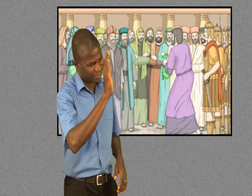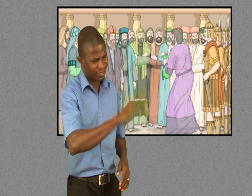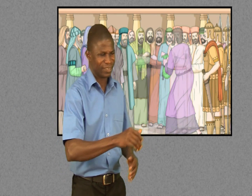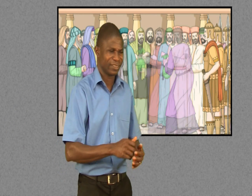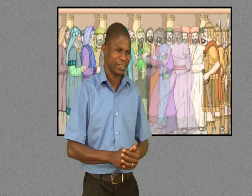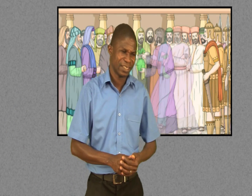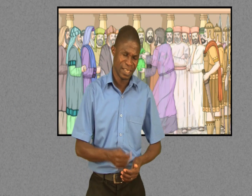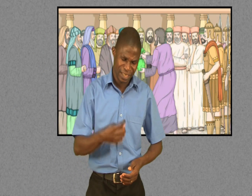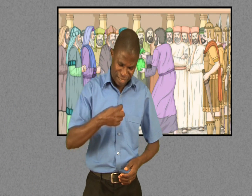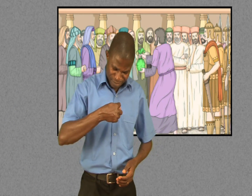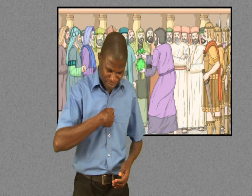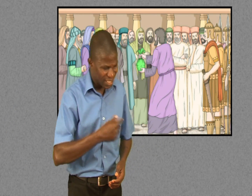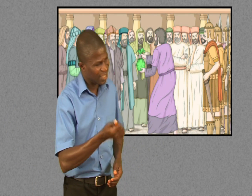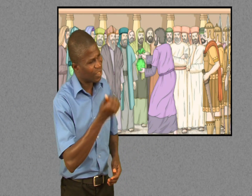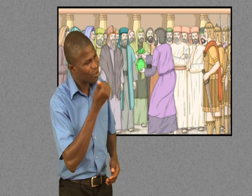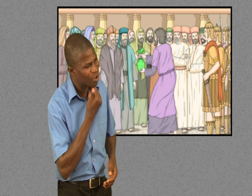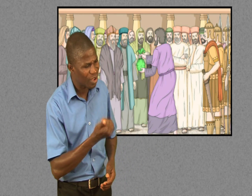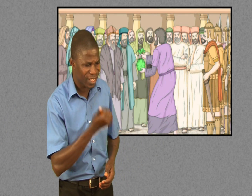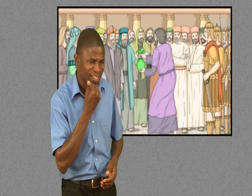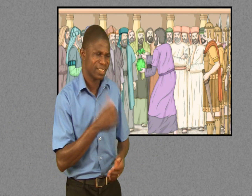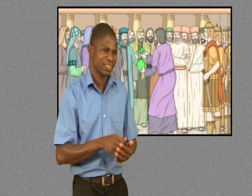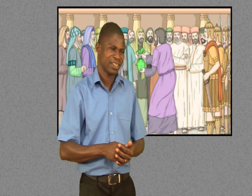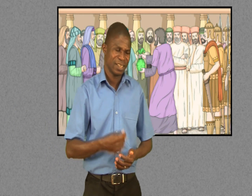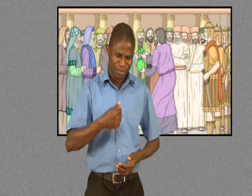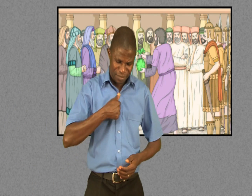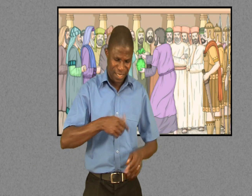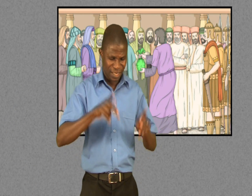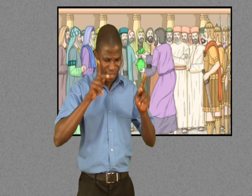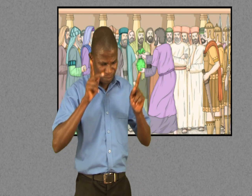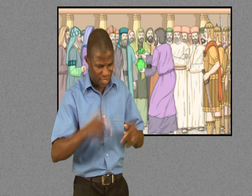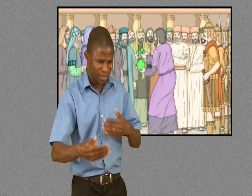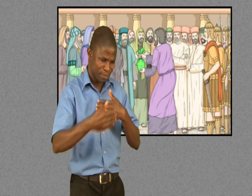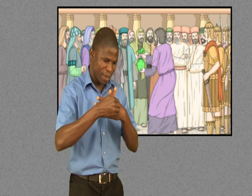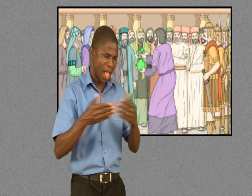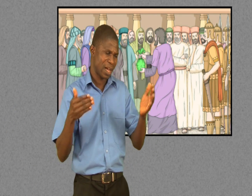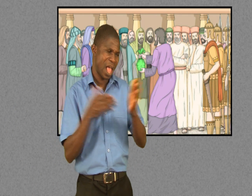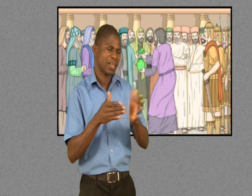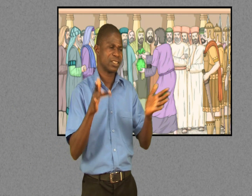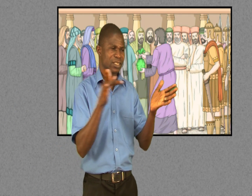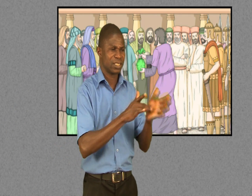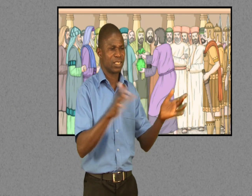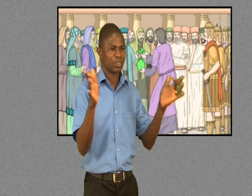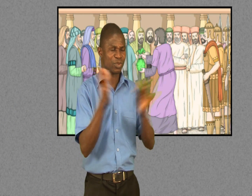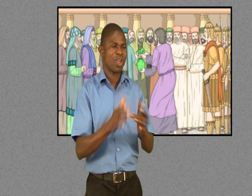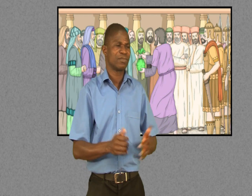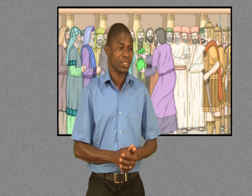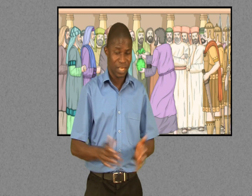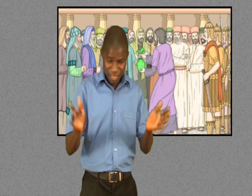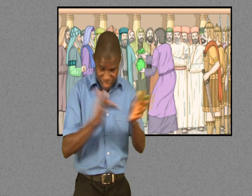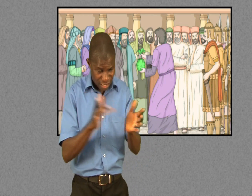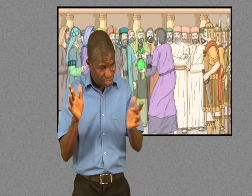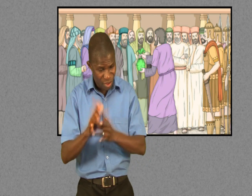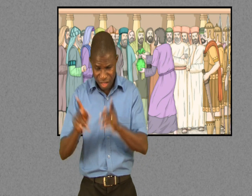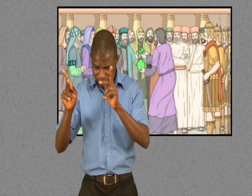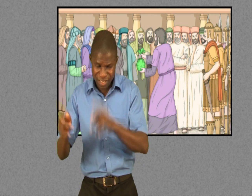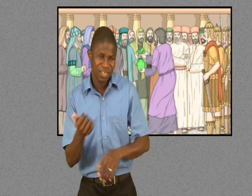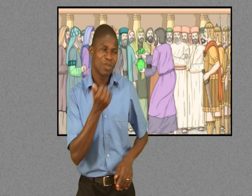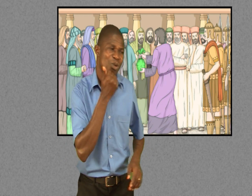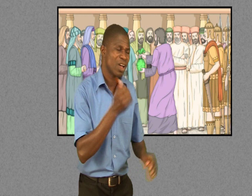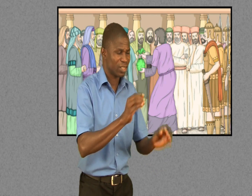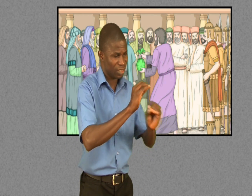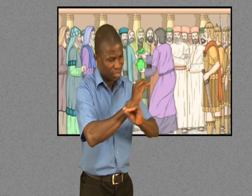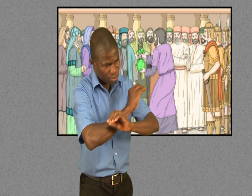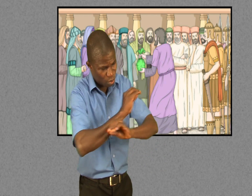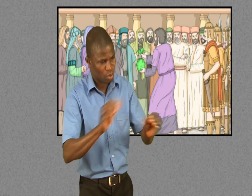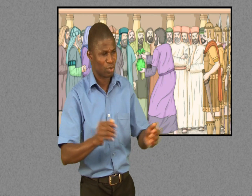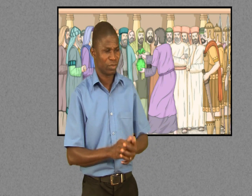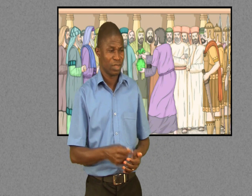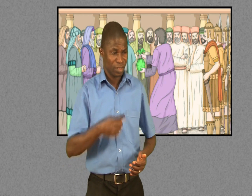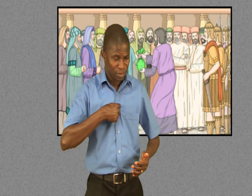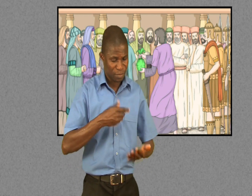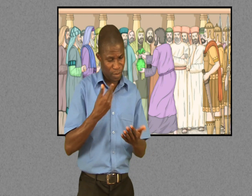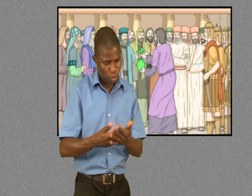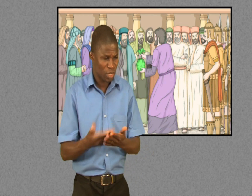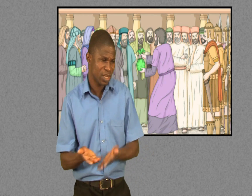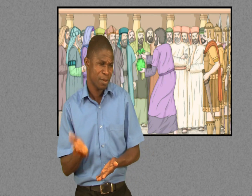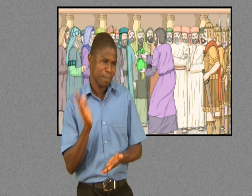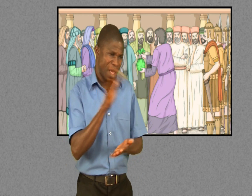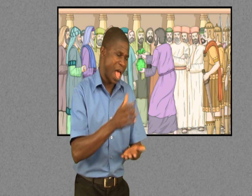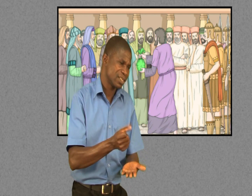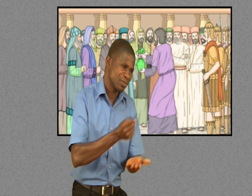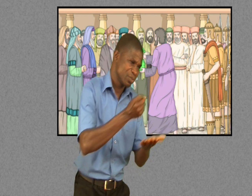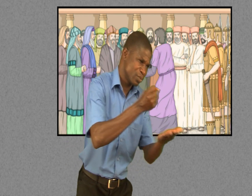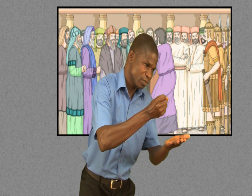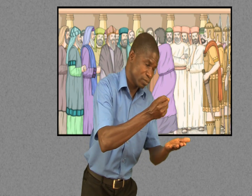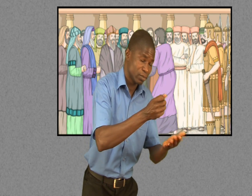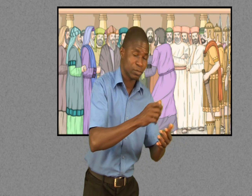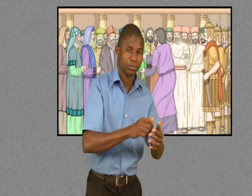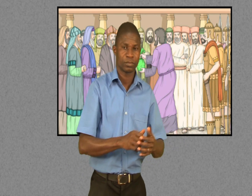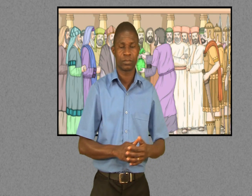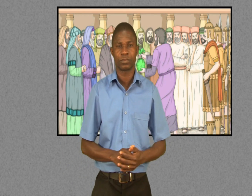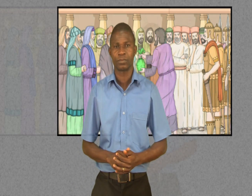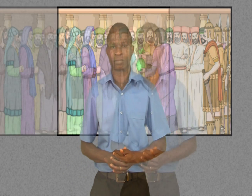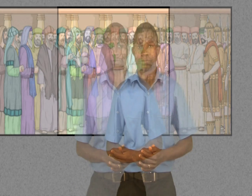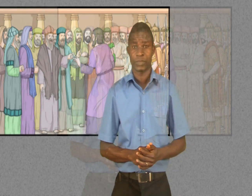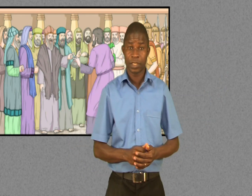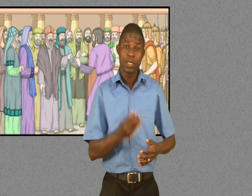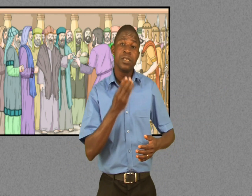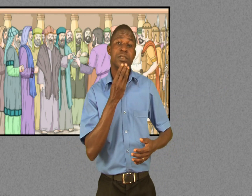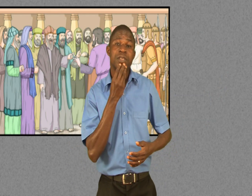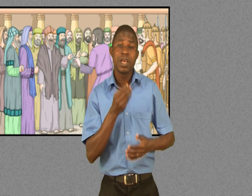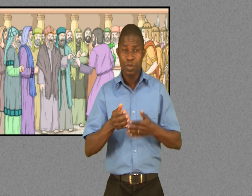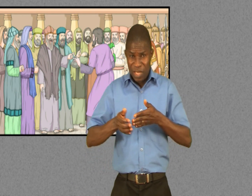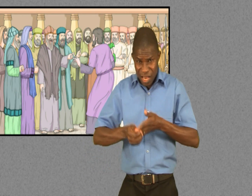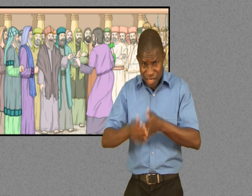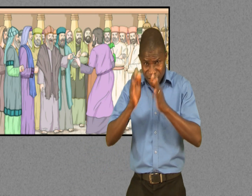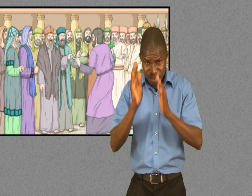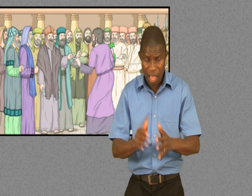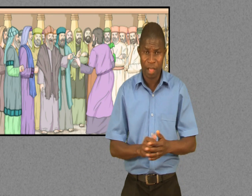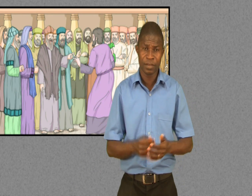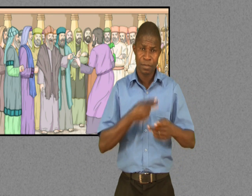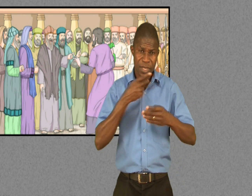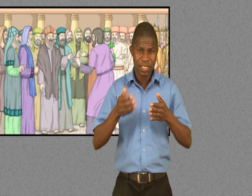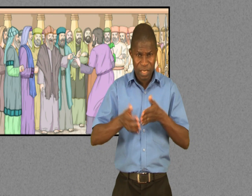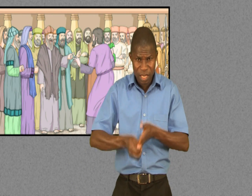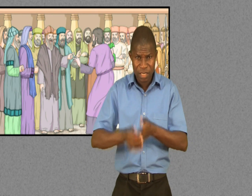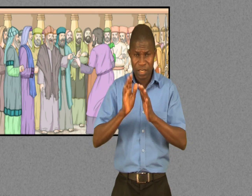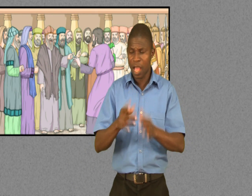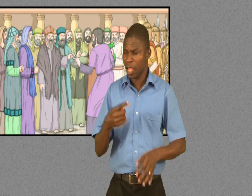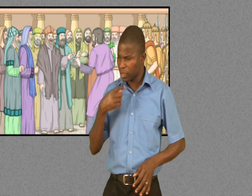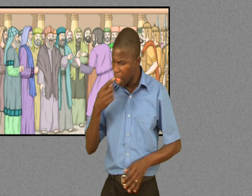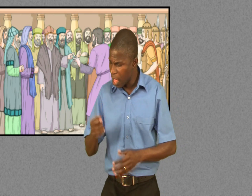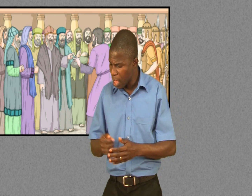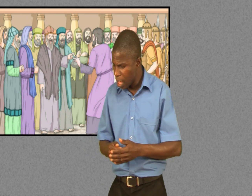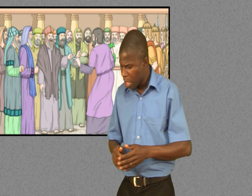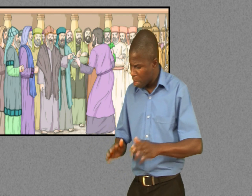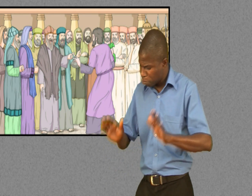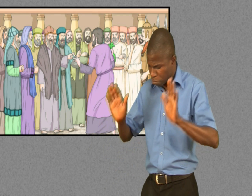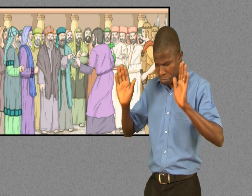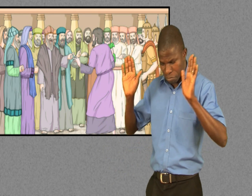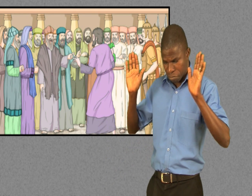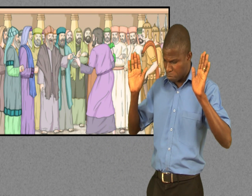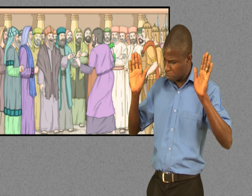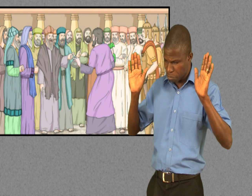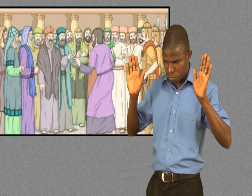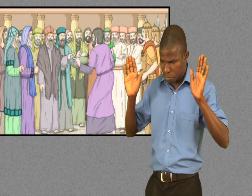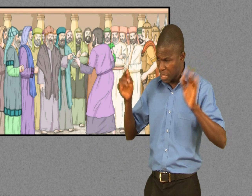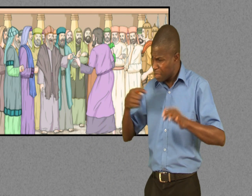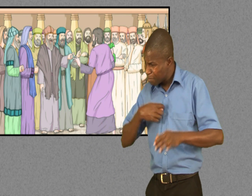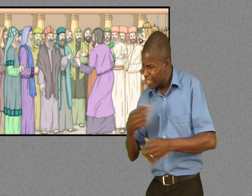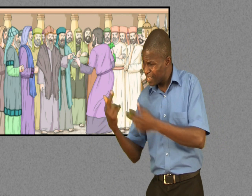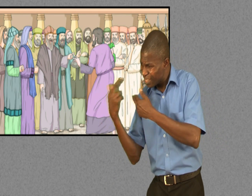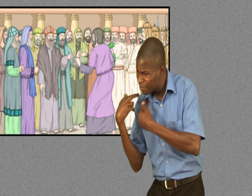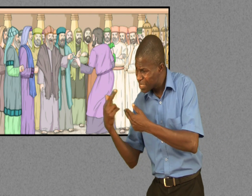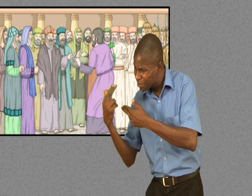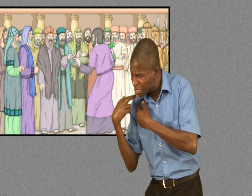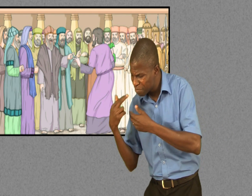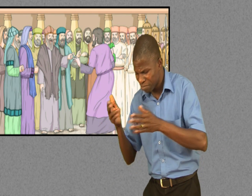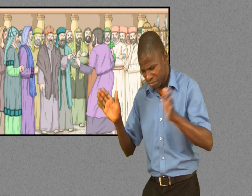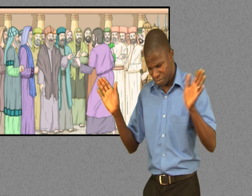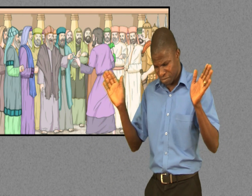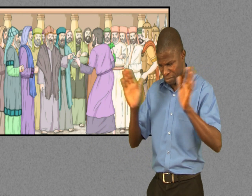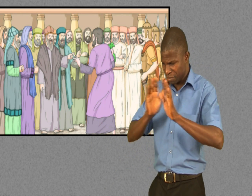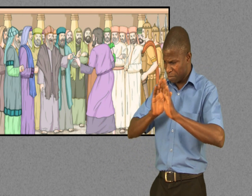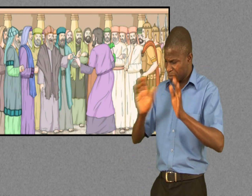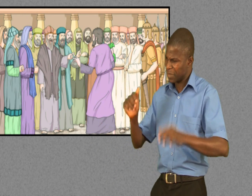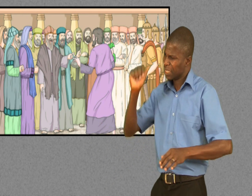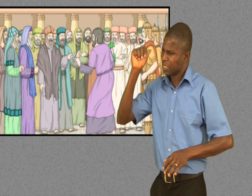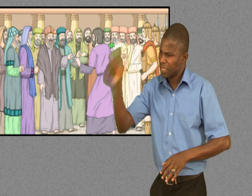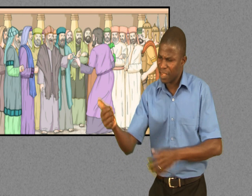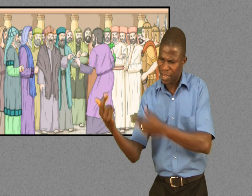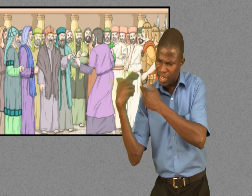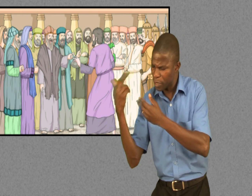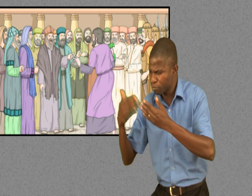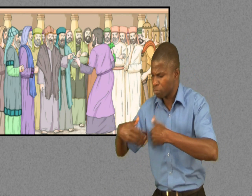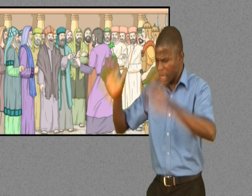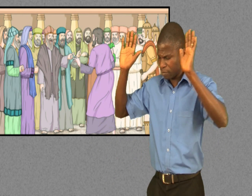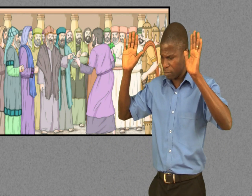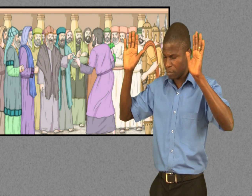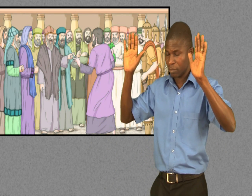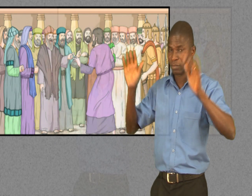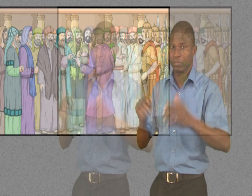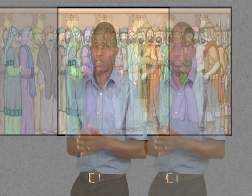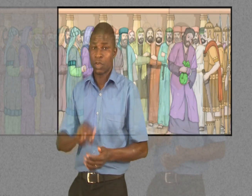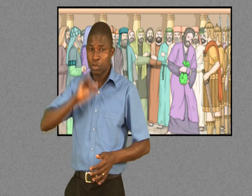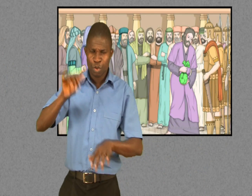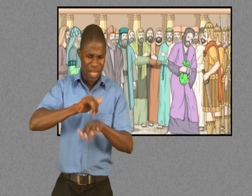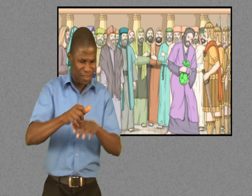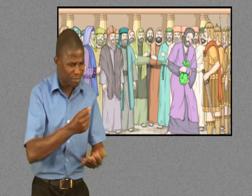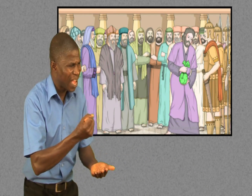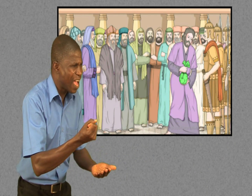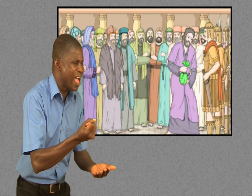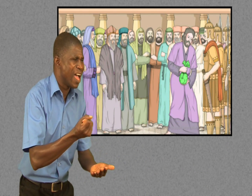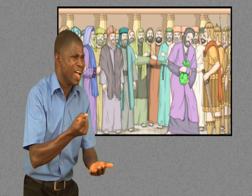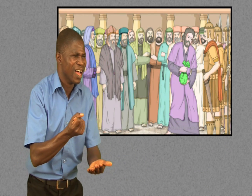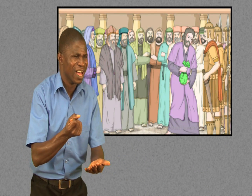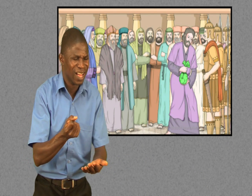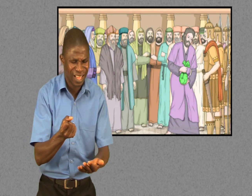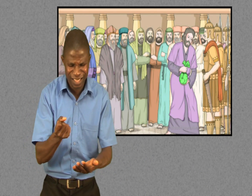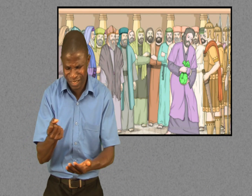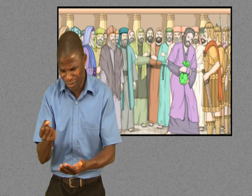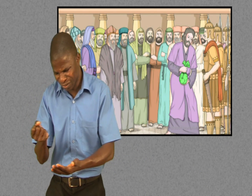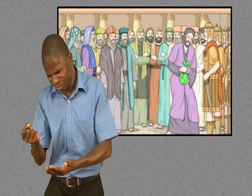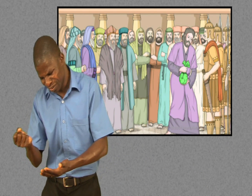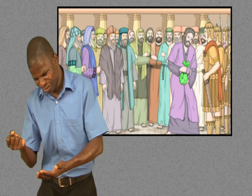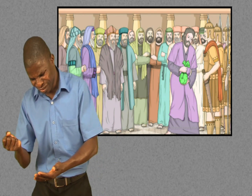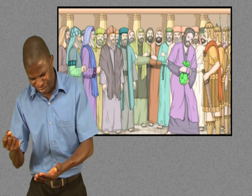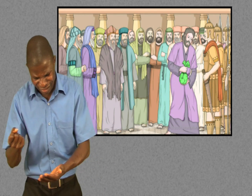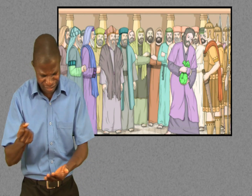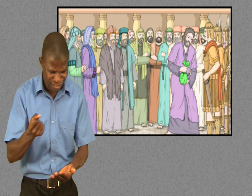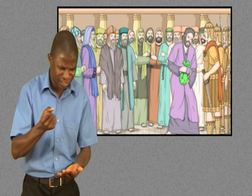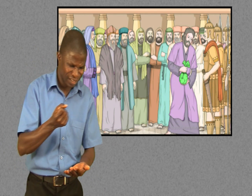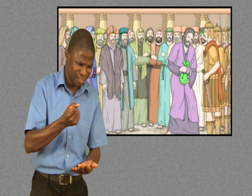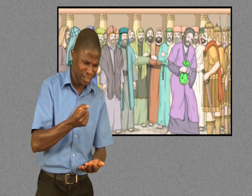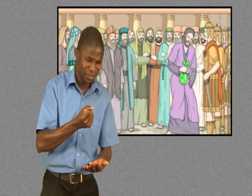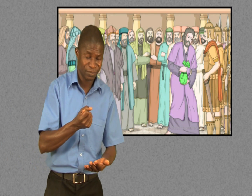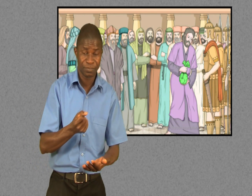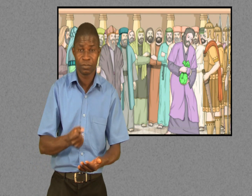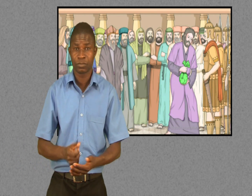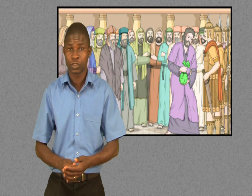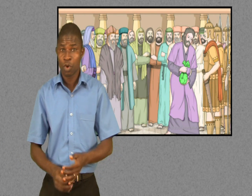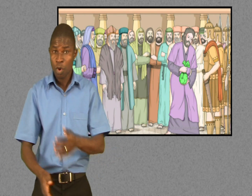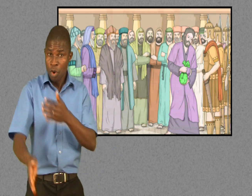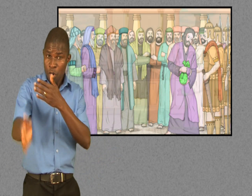“I have sinned by betraying innocent blood,” he said. “What is that to us?” they replied.